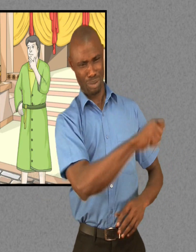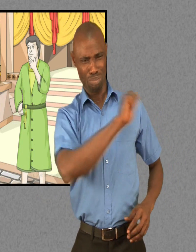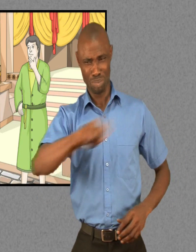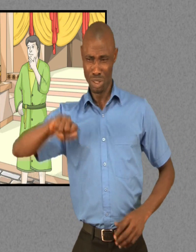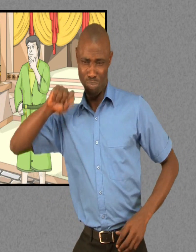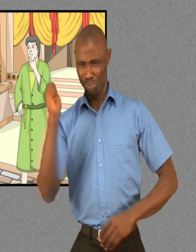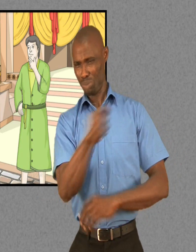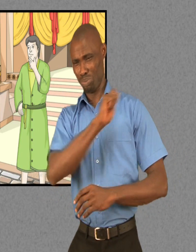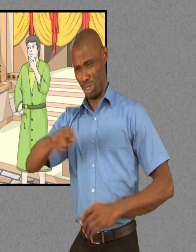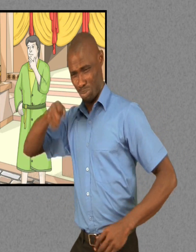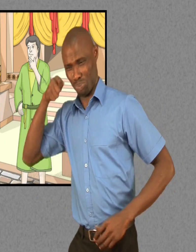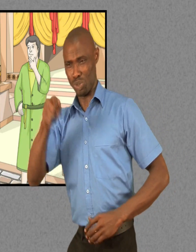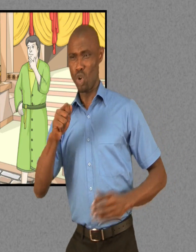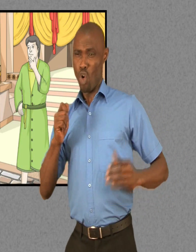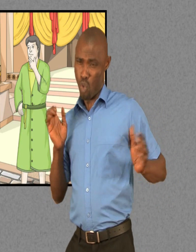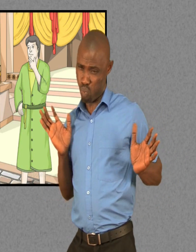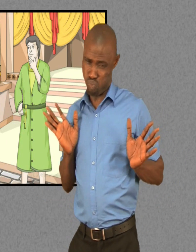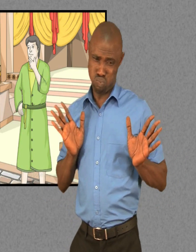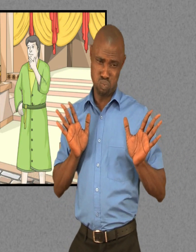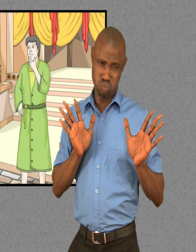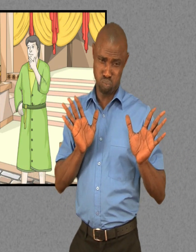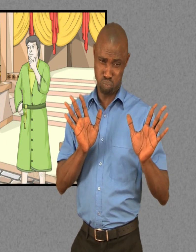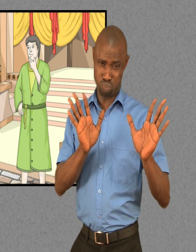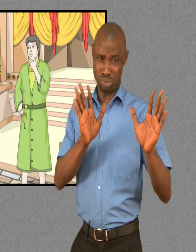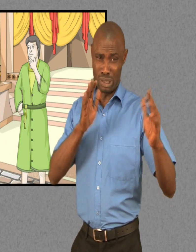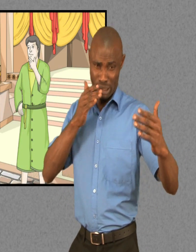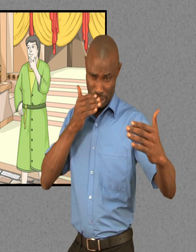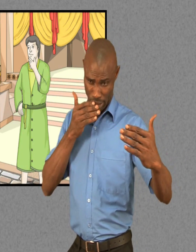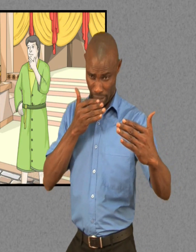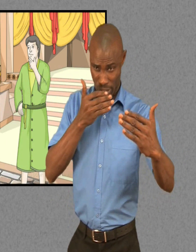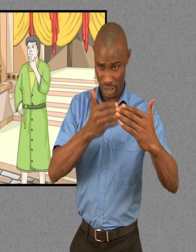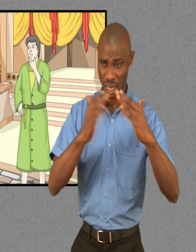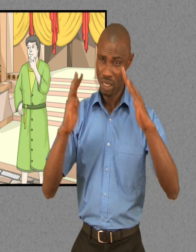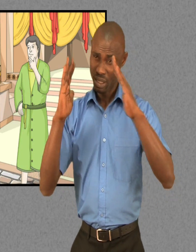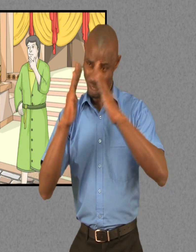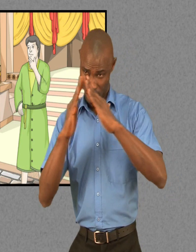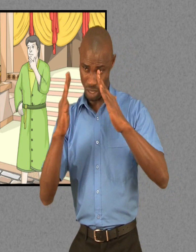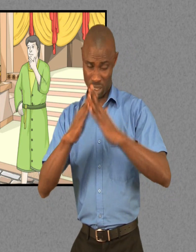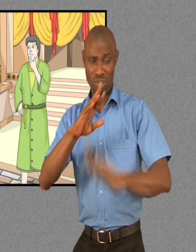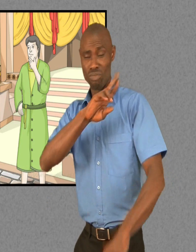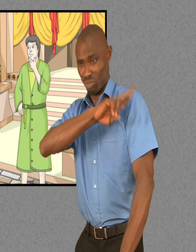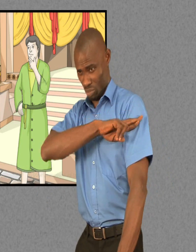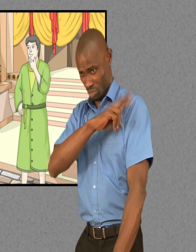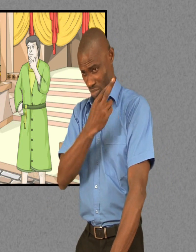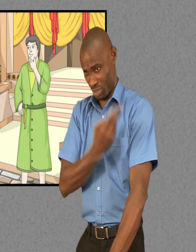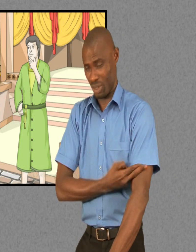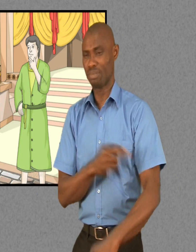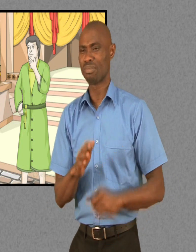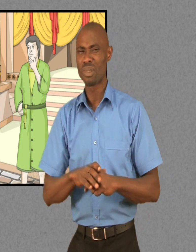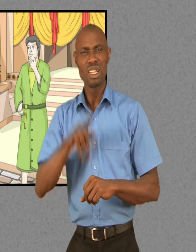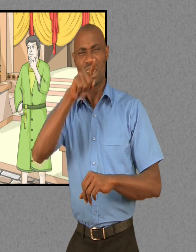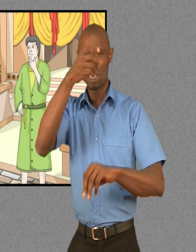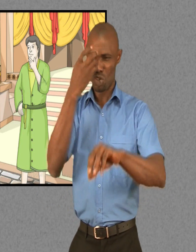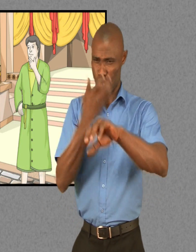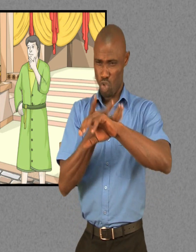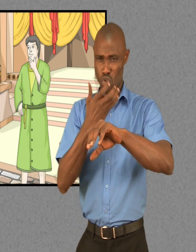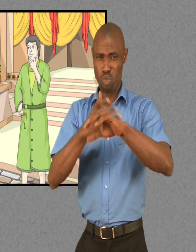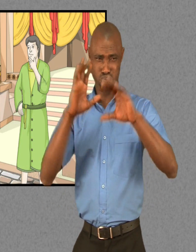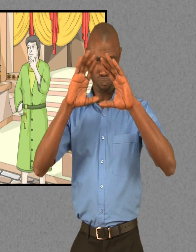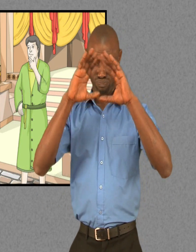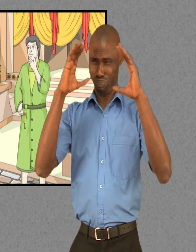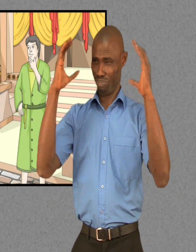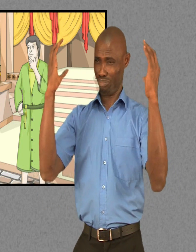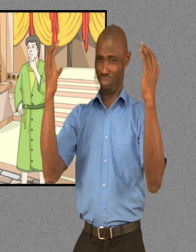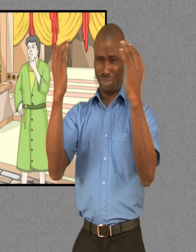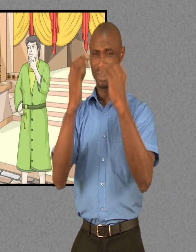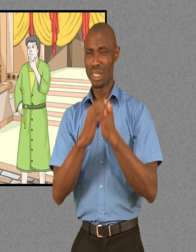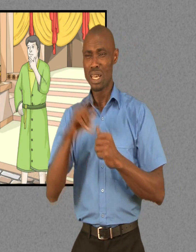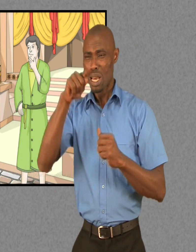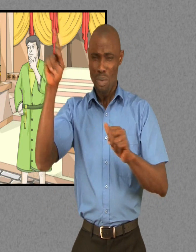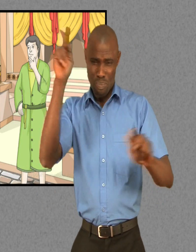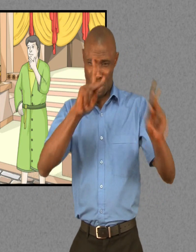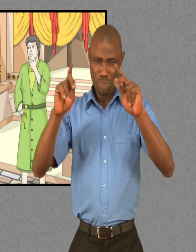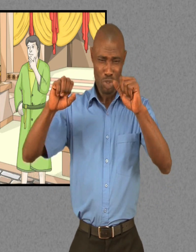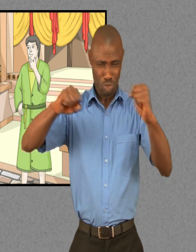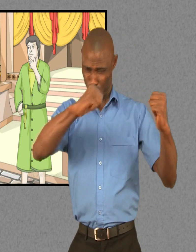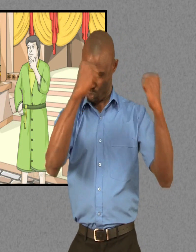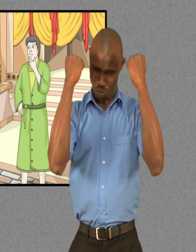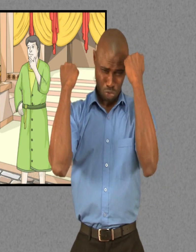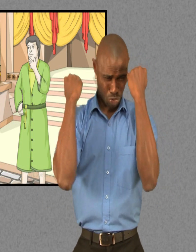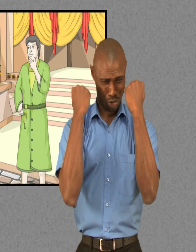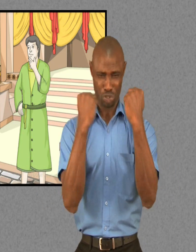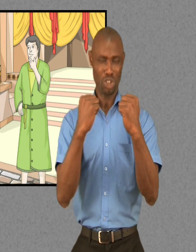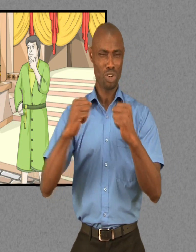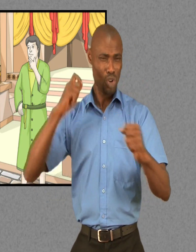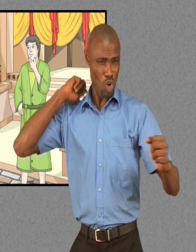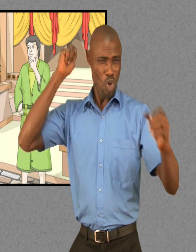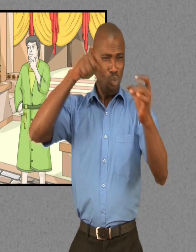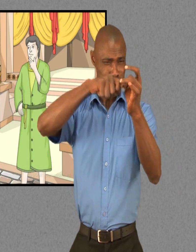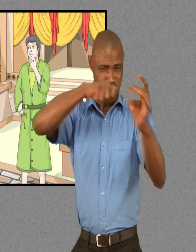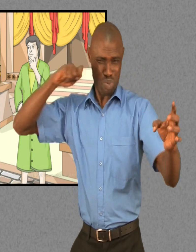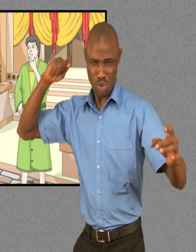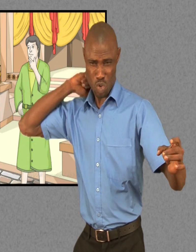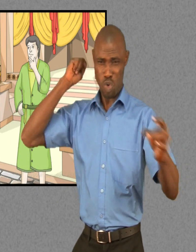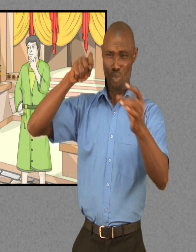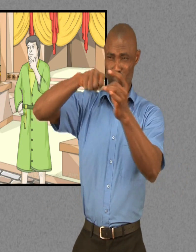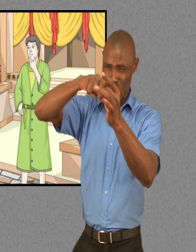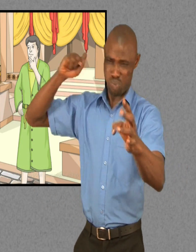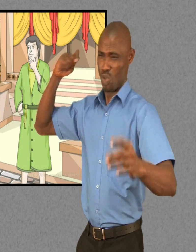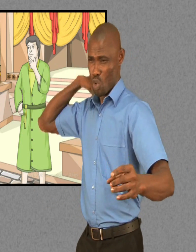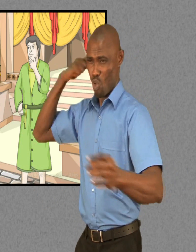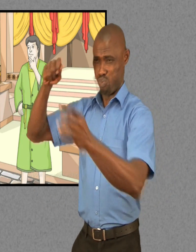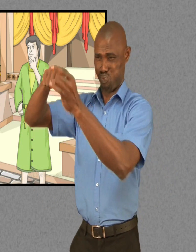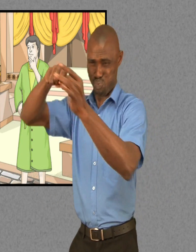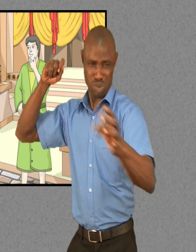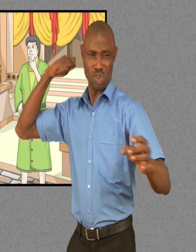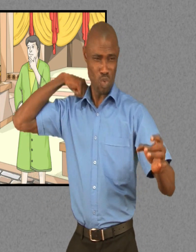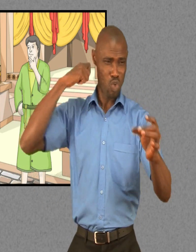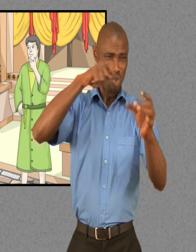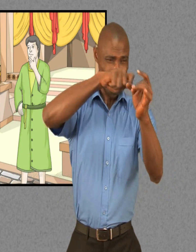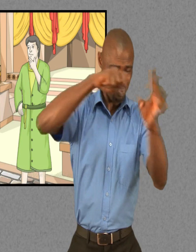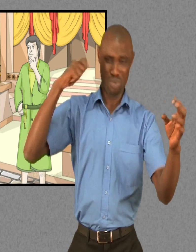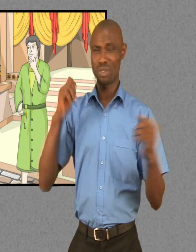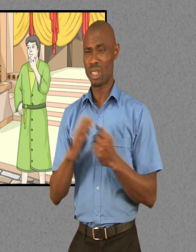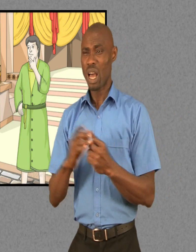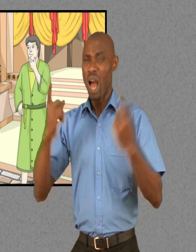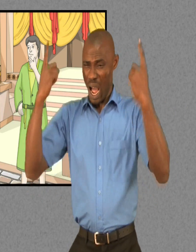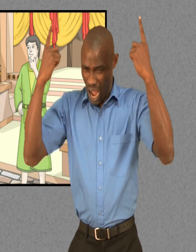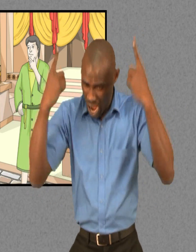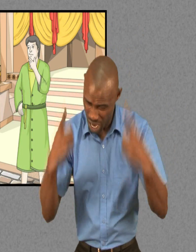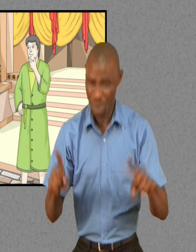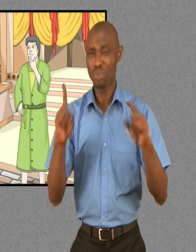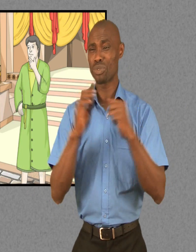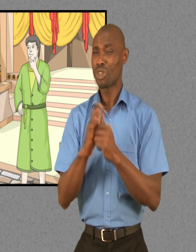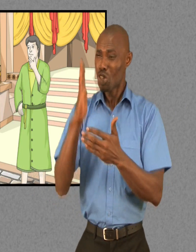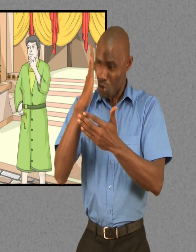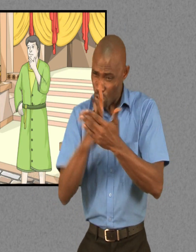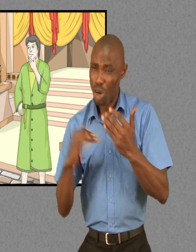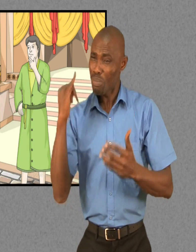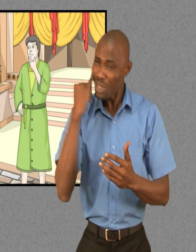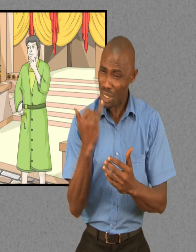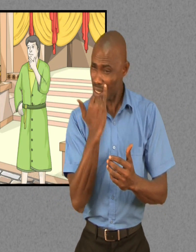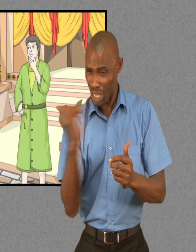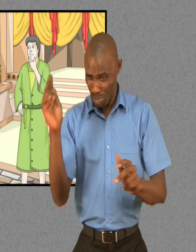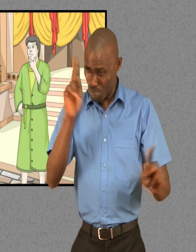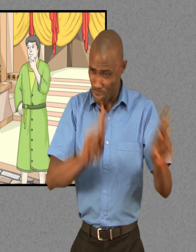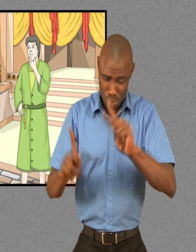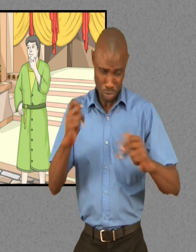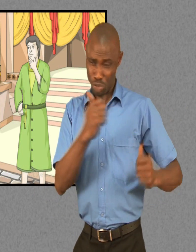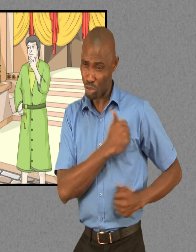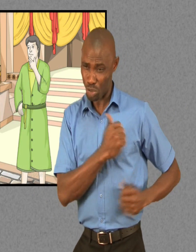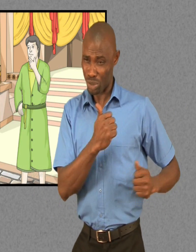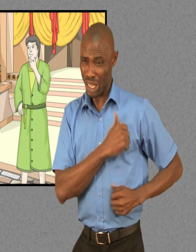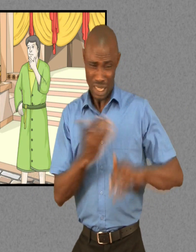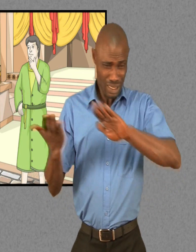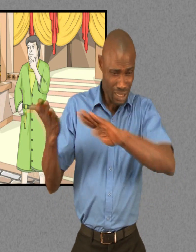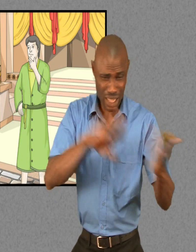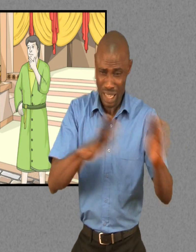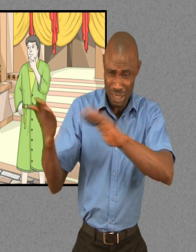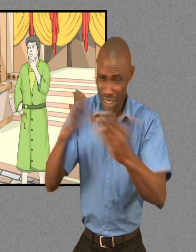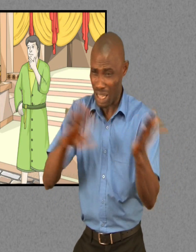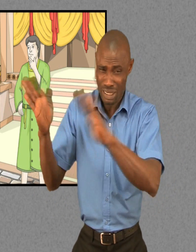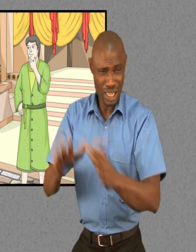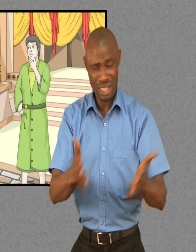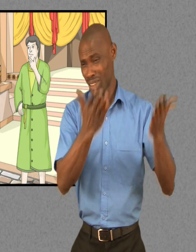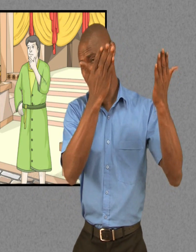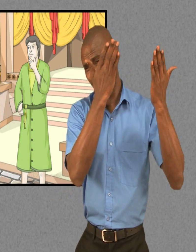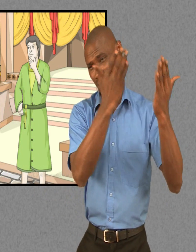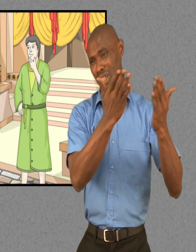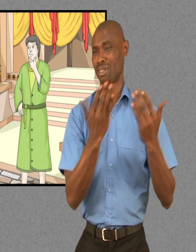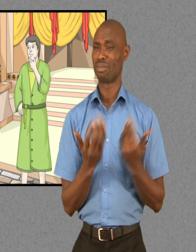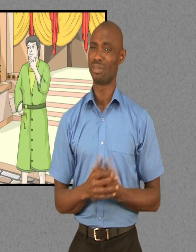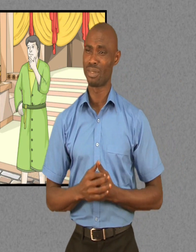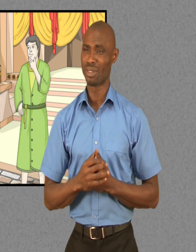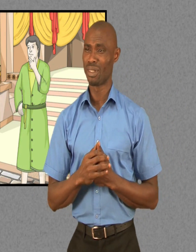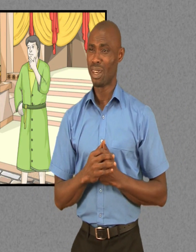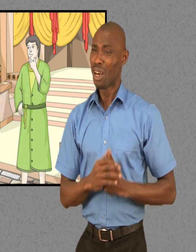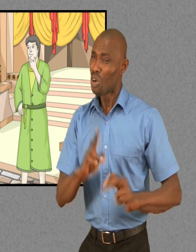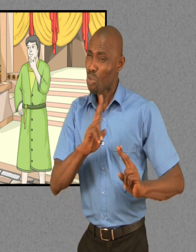Then the archers shot at your servants from the wall, and some of the king’s servants were killed.